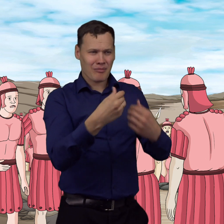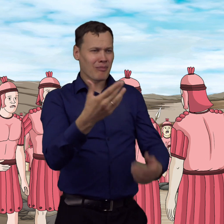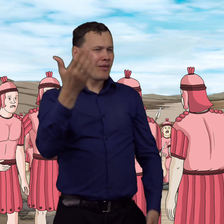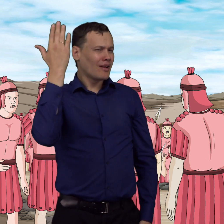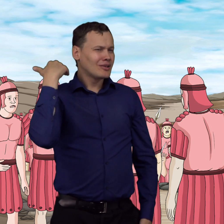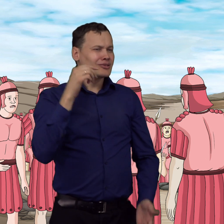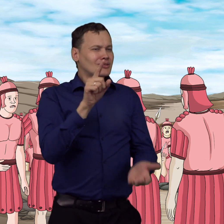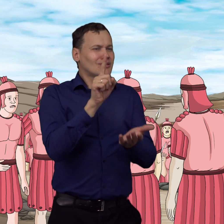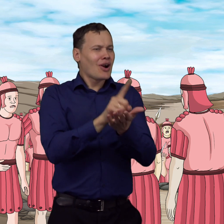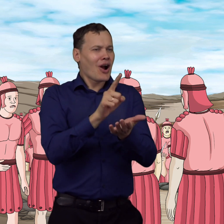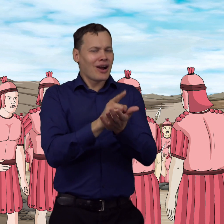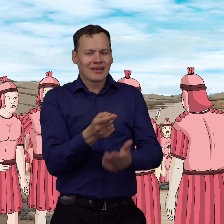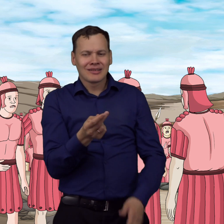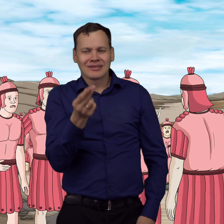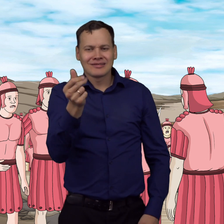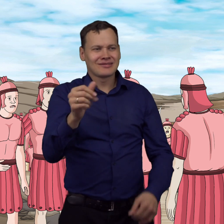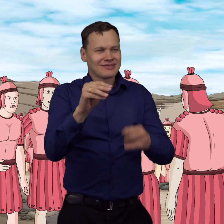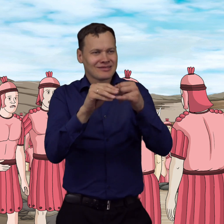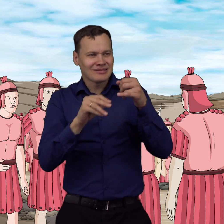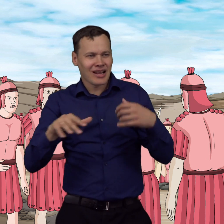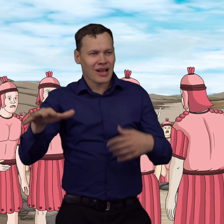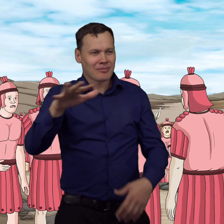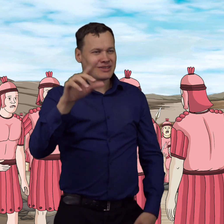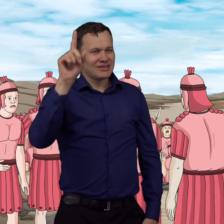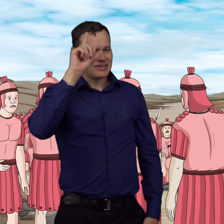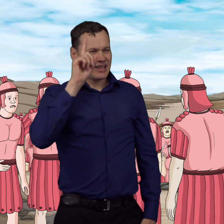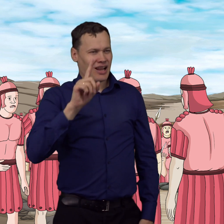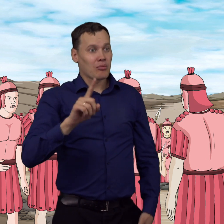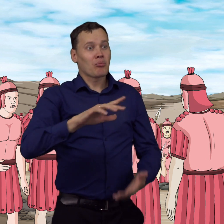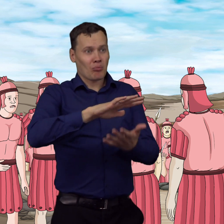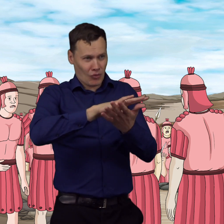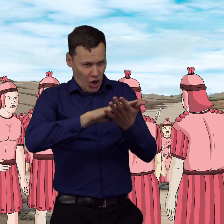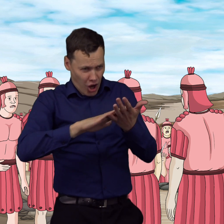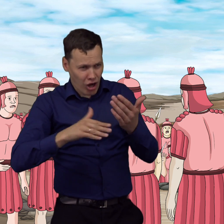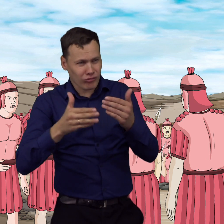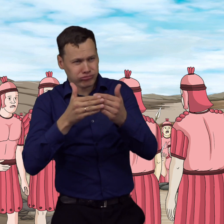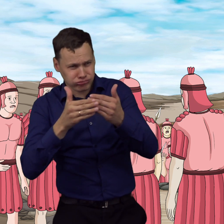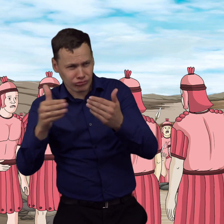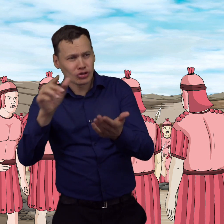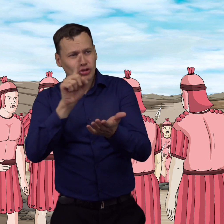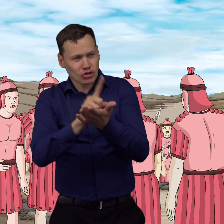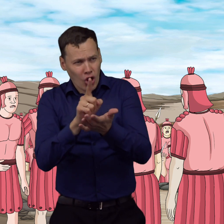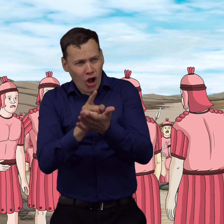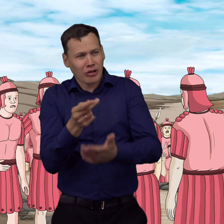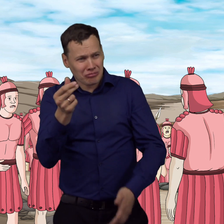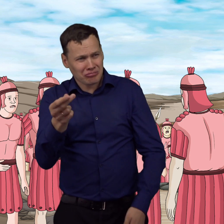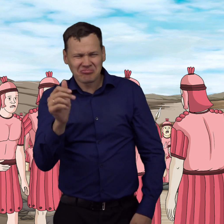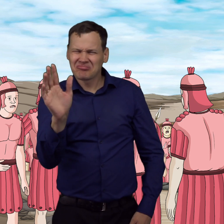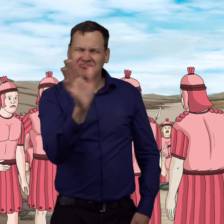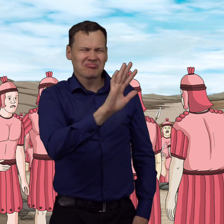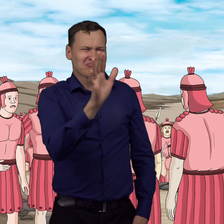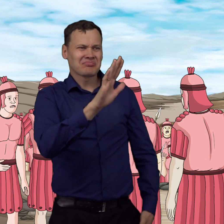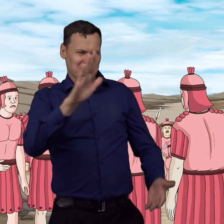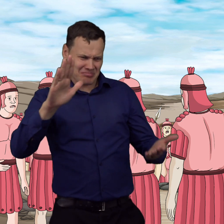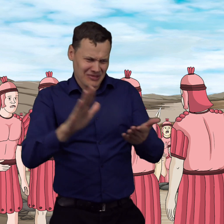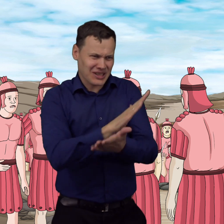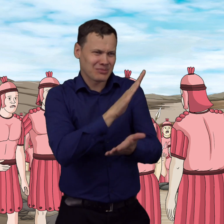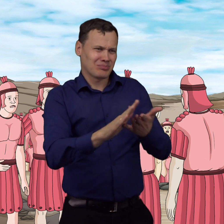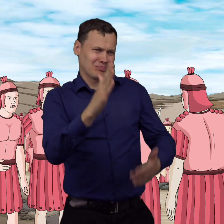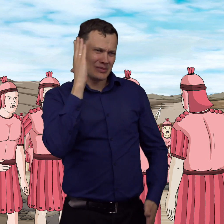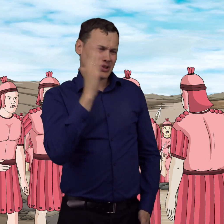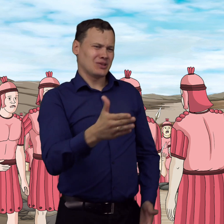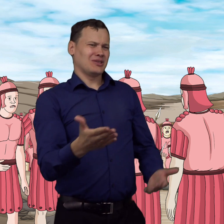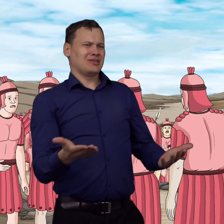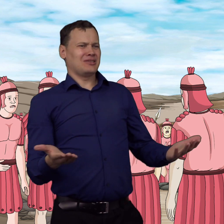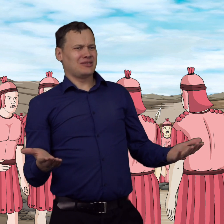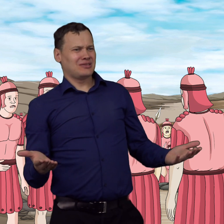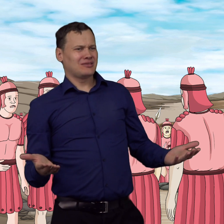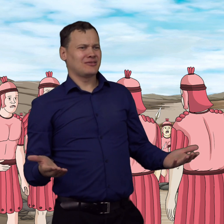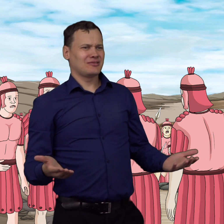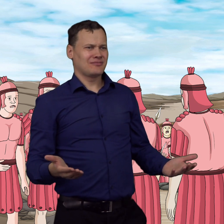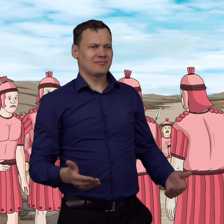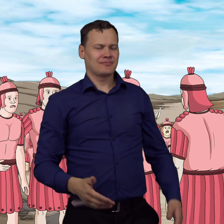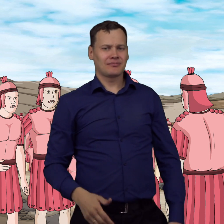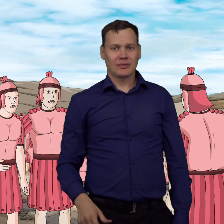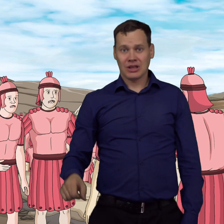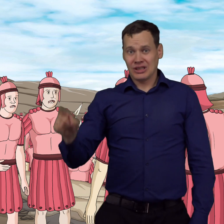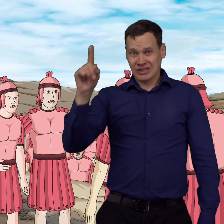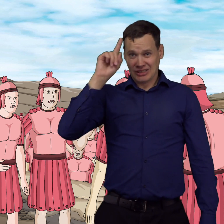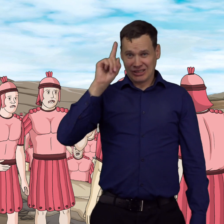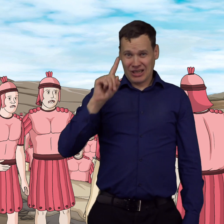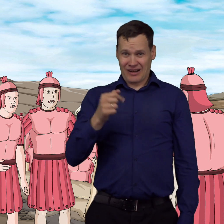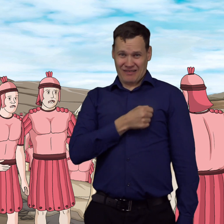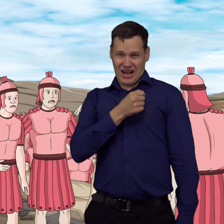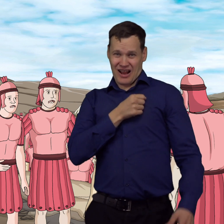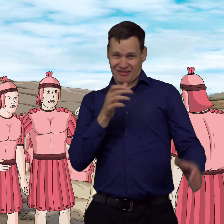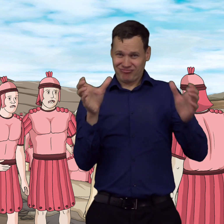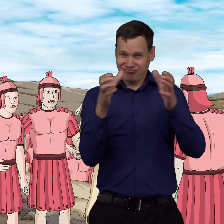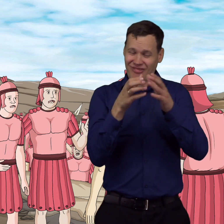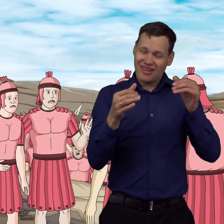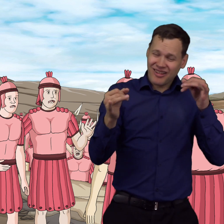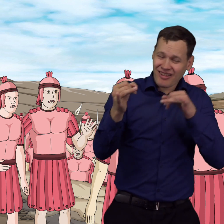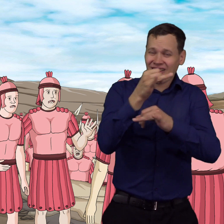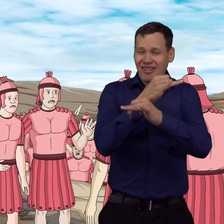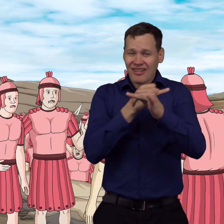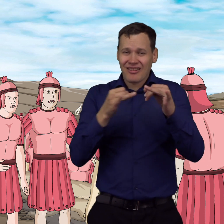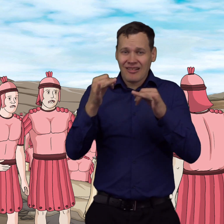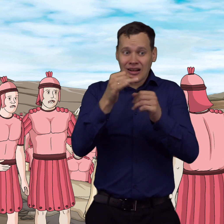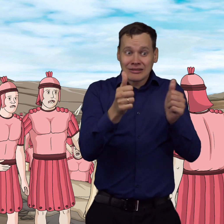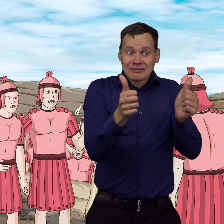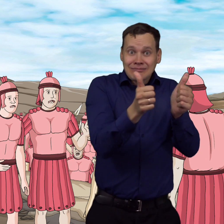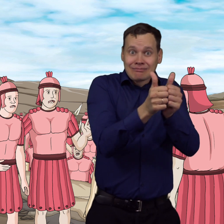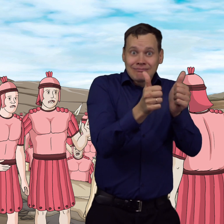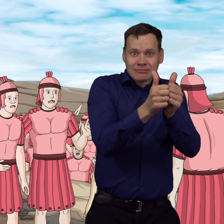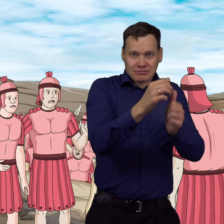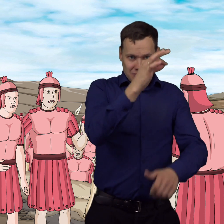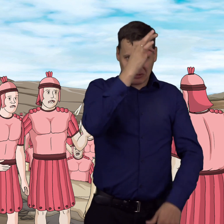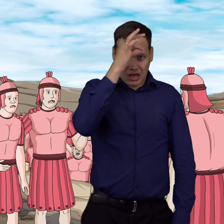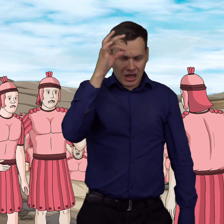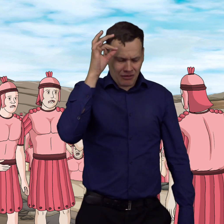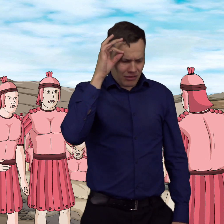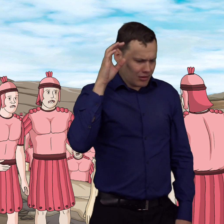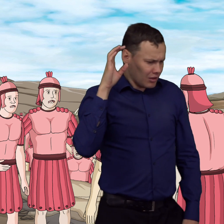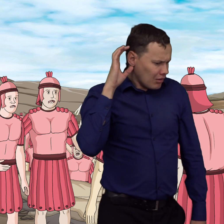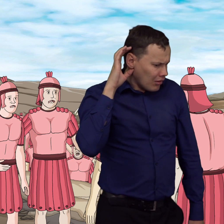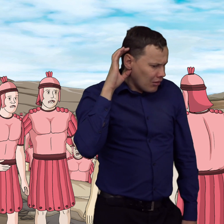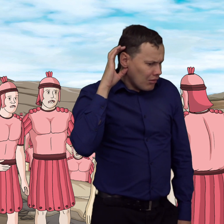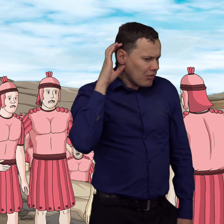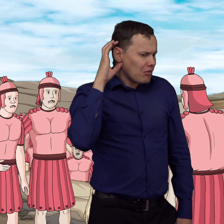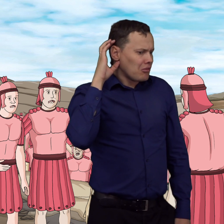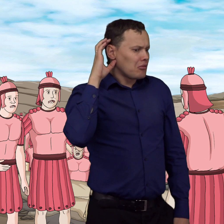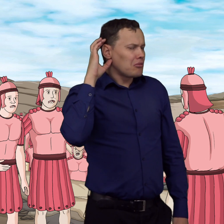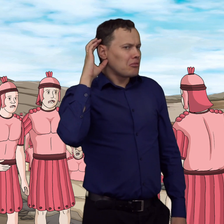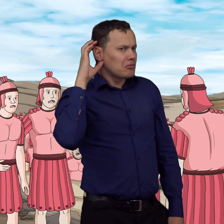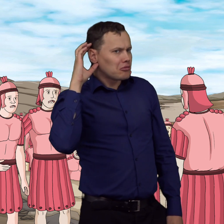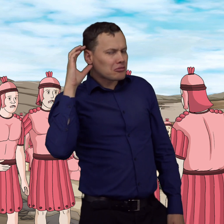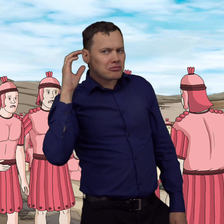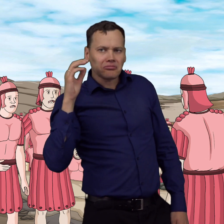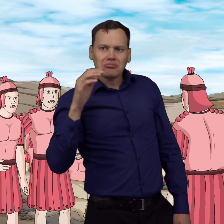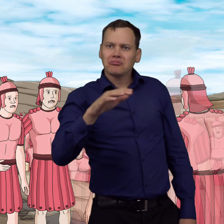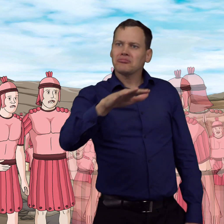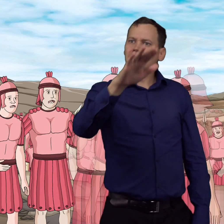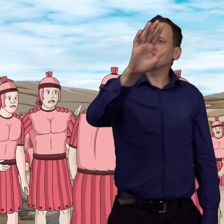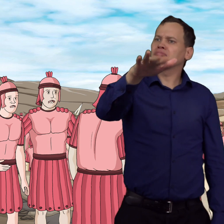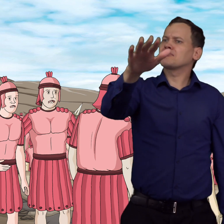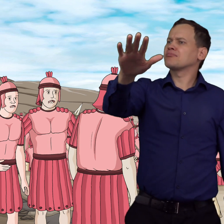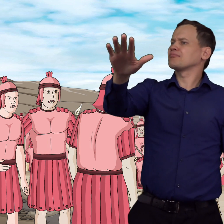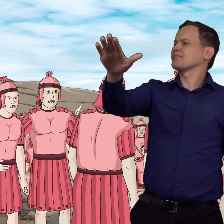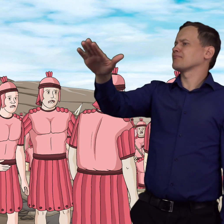And he will give him his daughter in marriage and exempt his father’s house from taxation in Israel.”